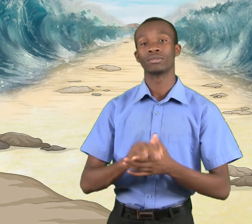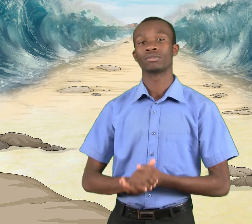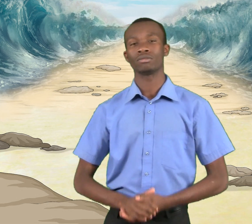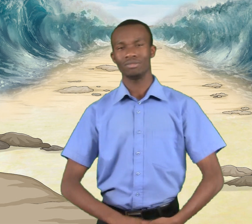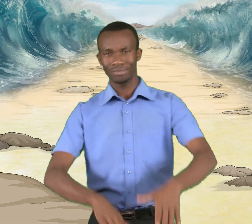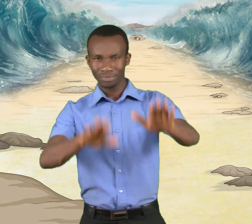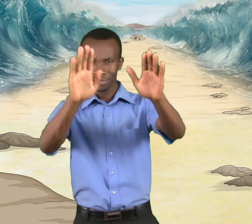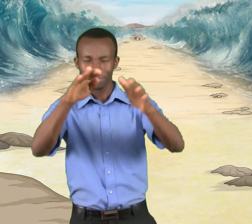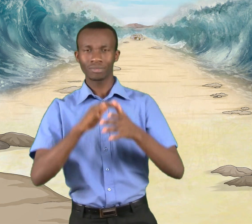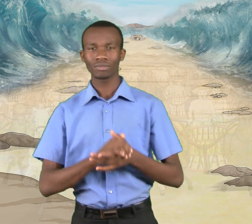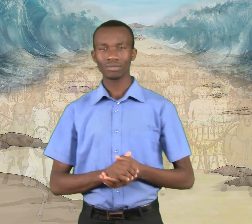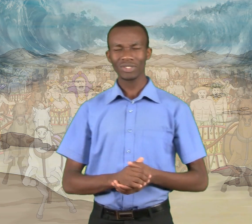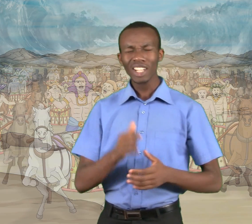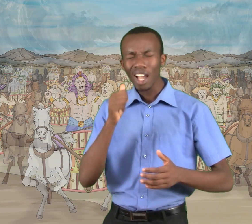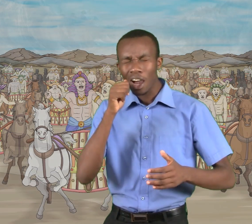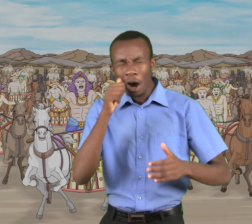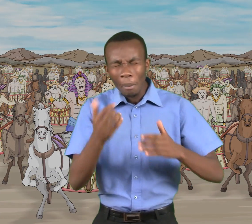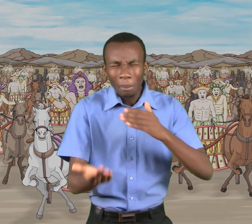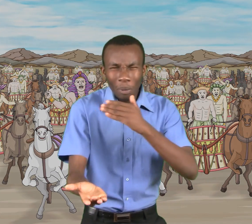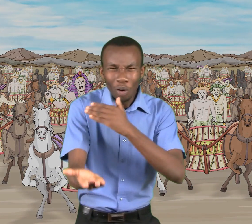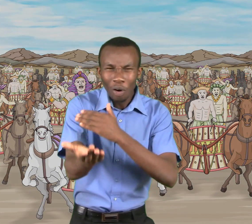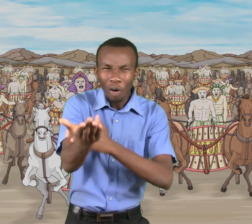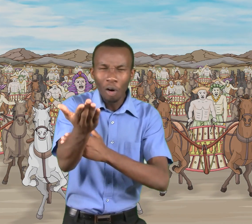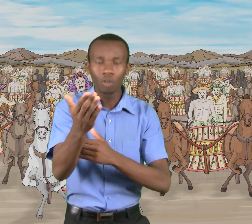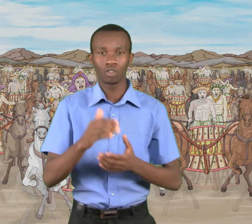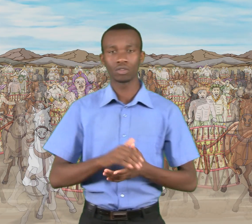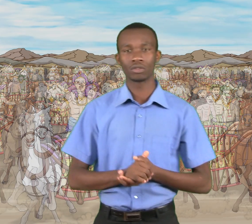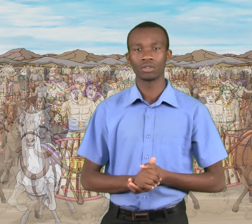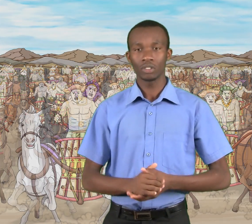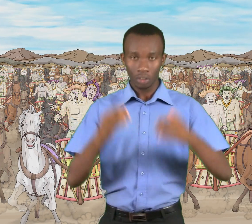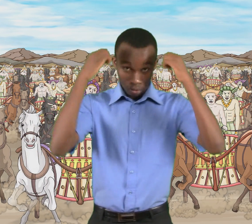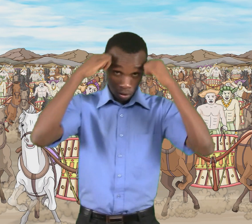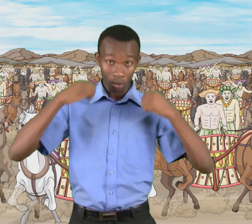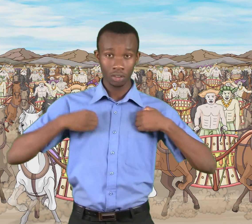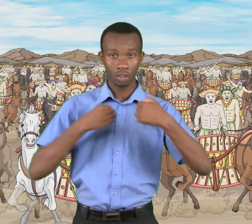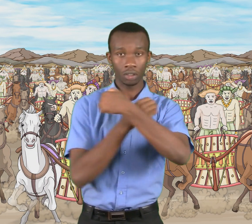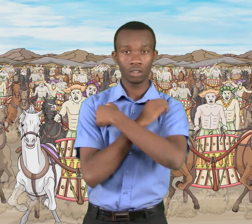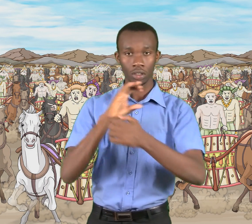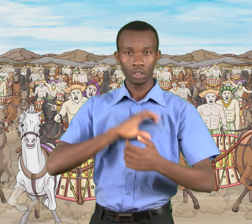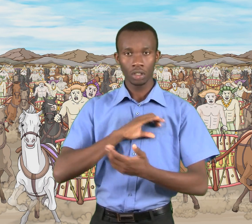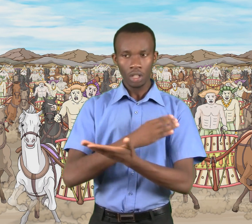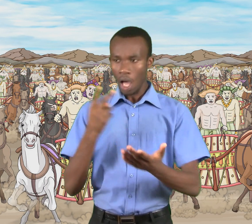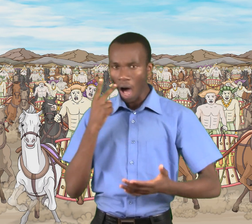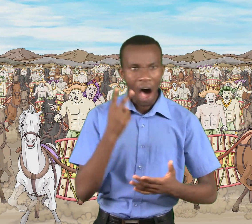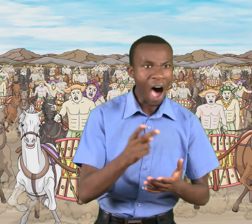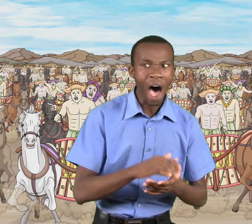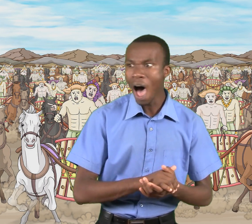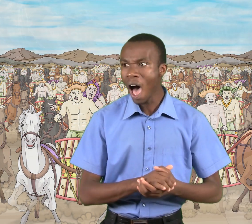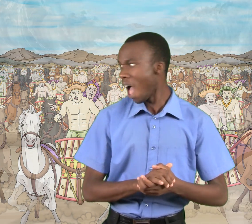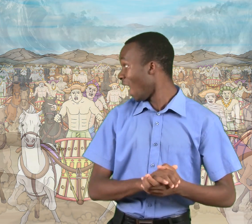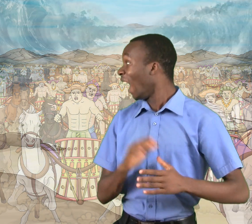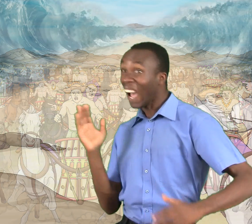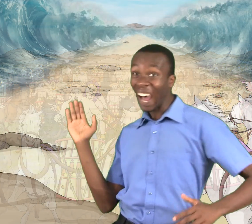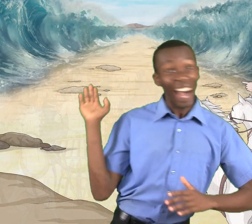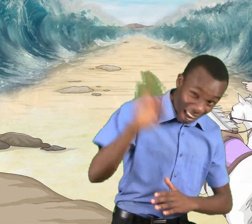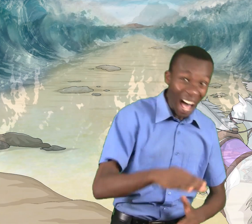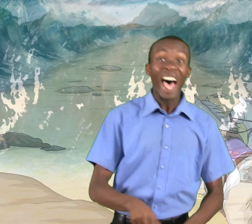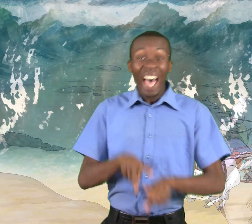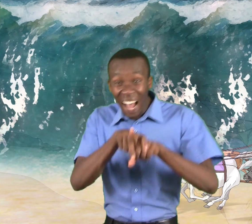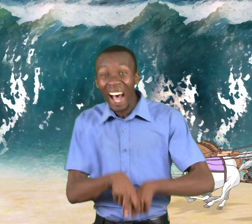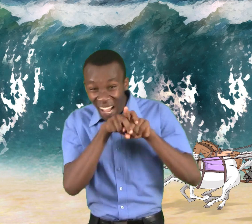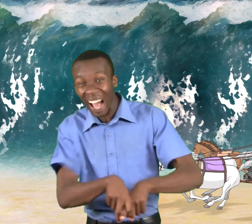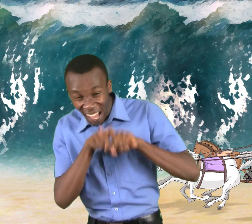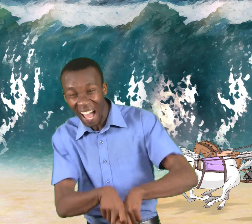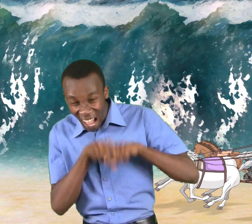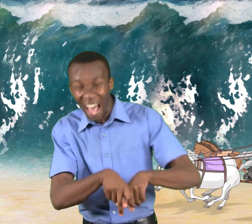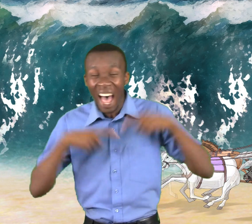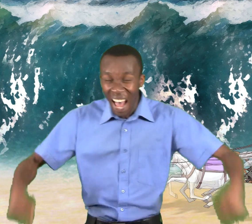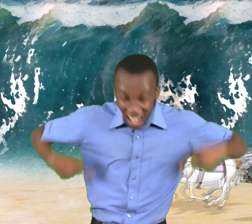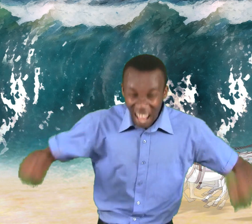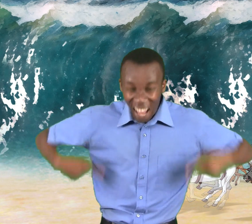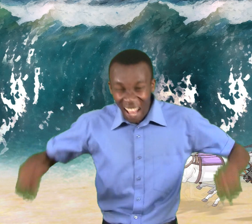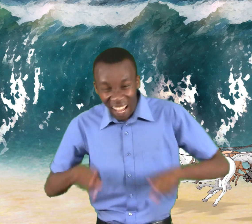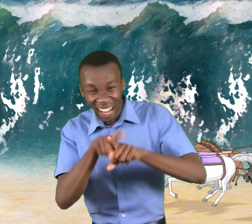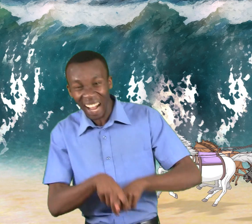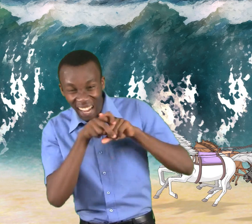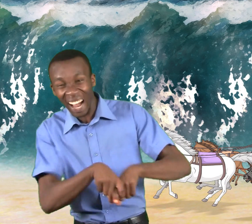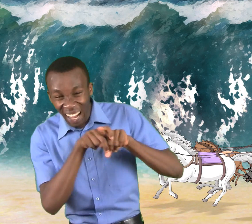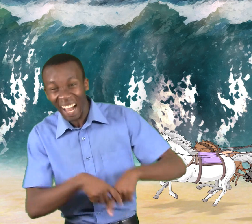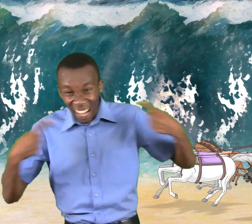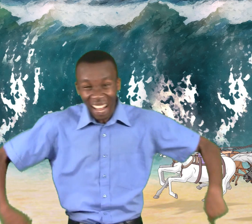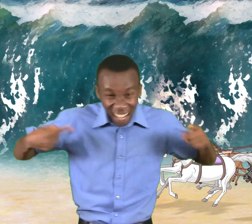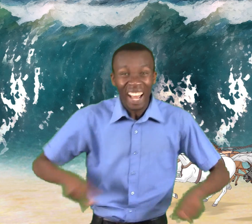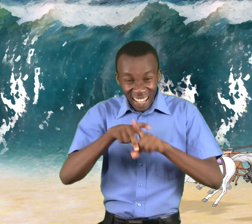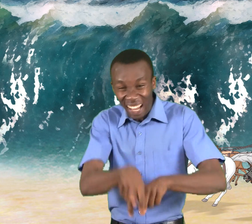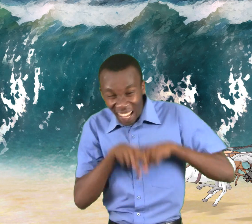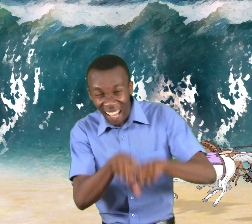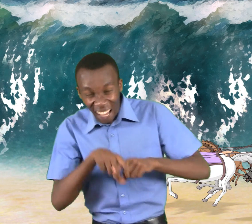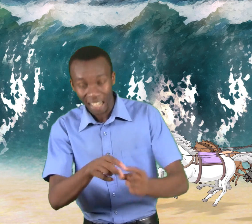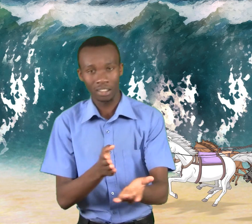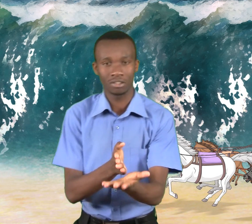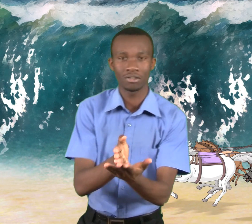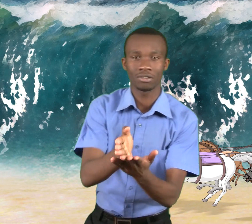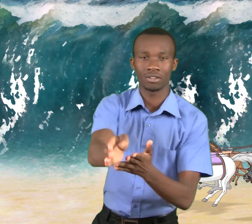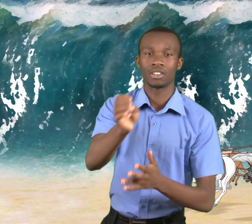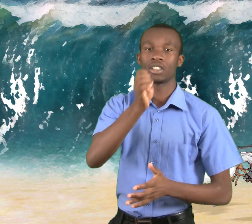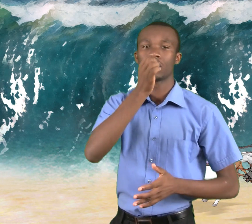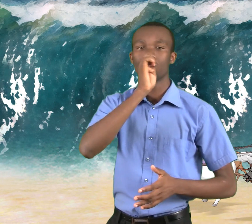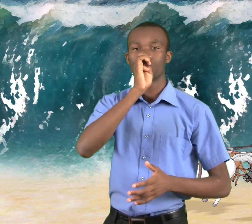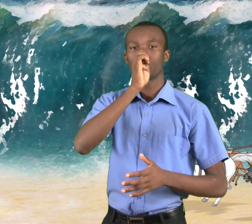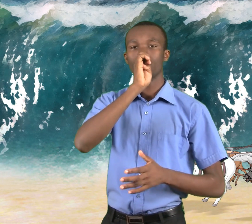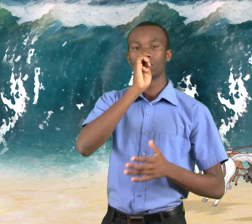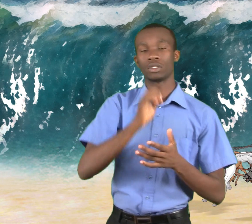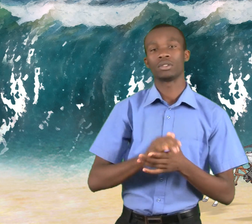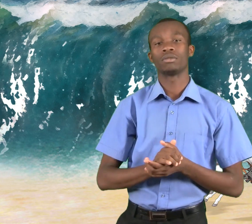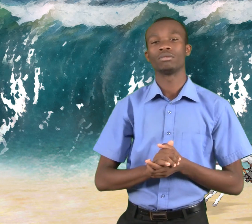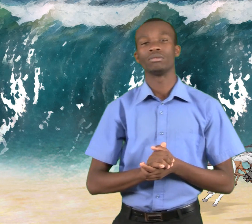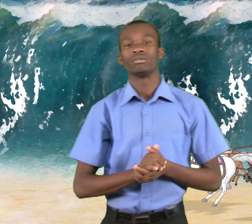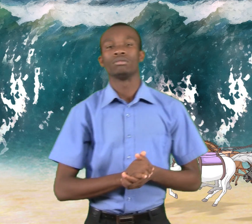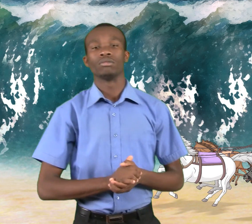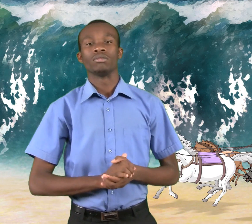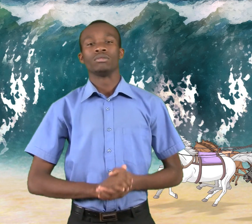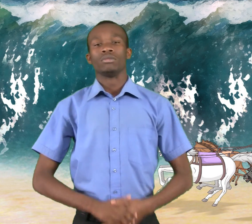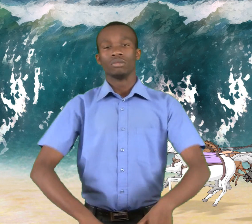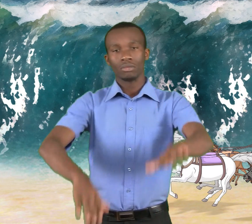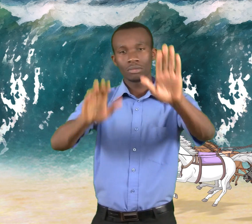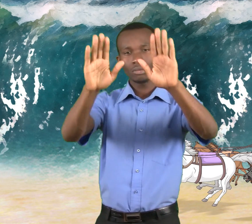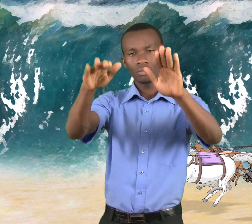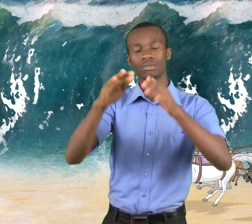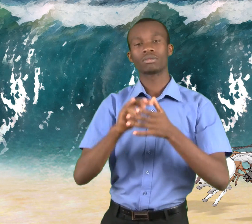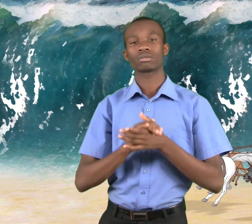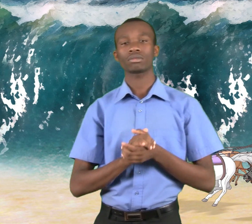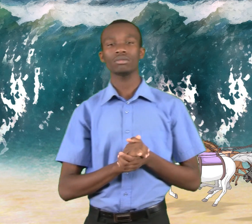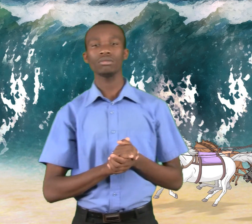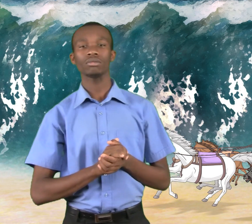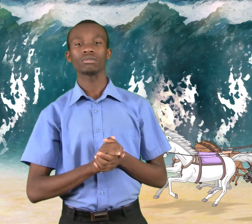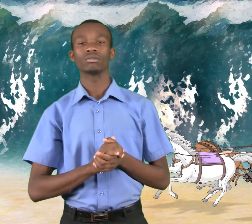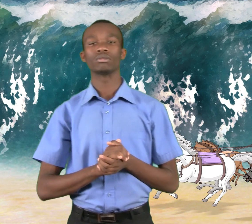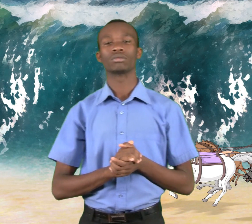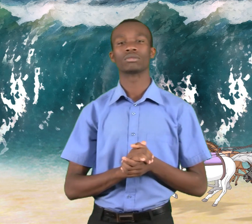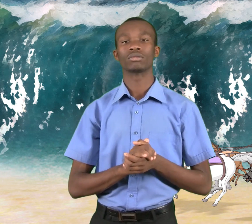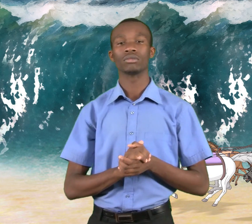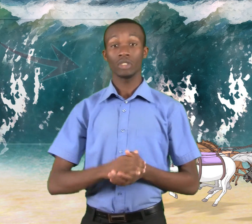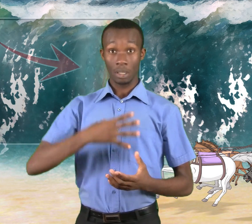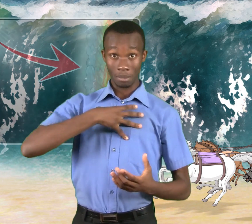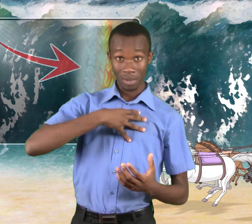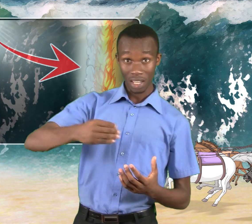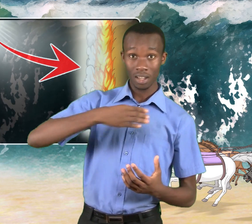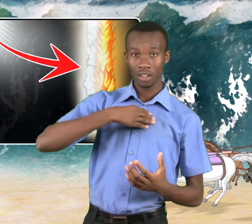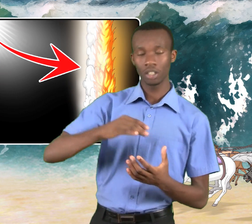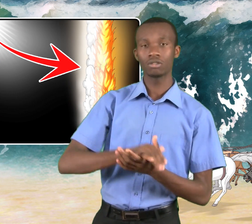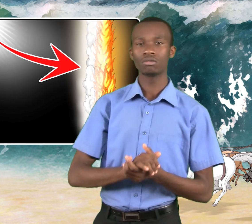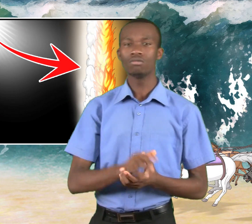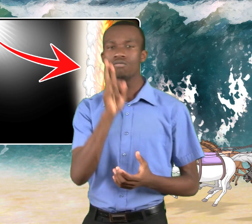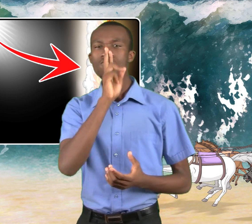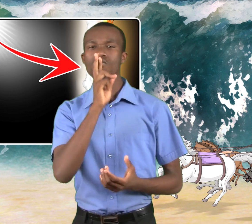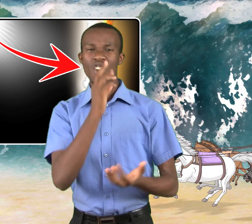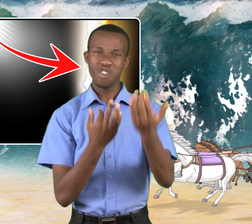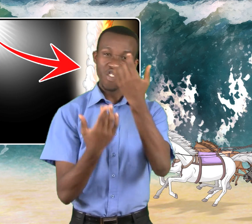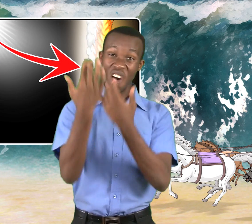And the Egyptians chased after them—all Pharaoh’s horses, chariots, and horsemen—and followed them into the sea.